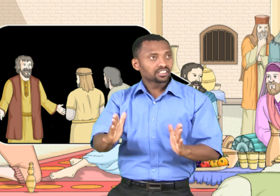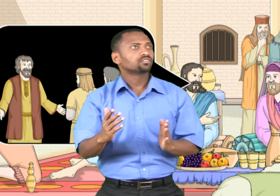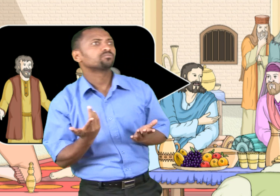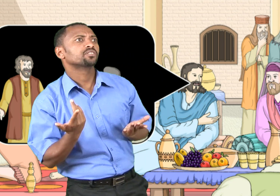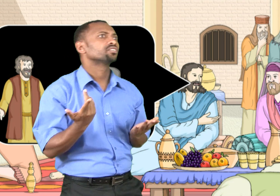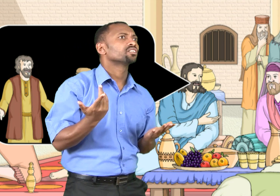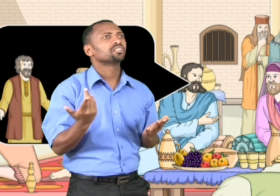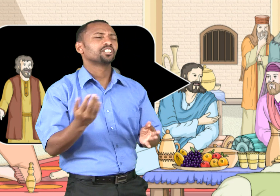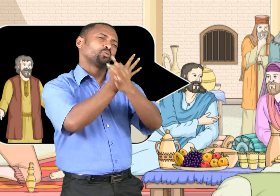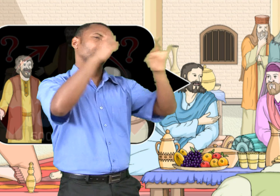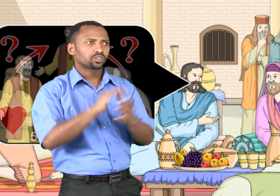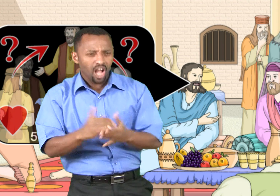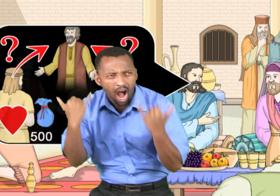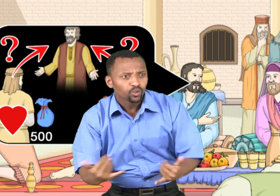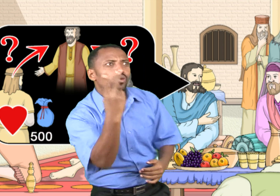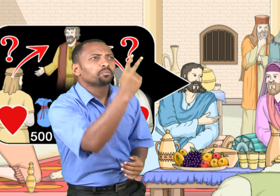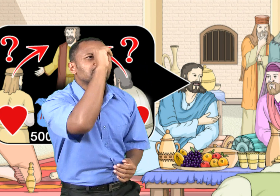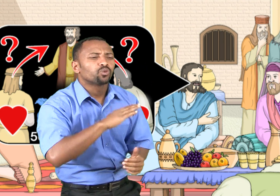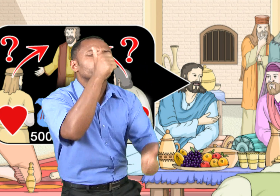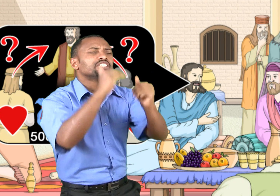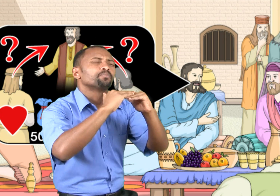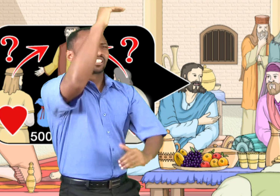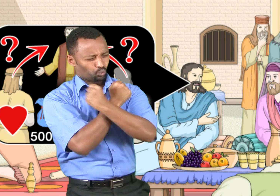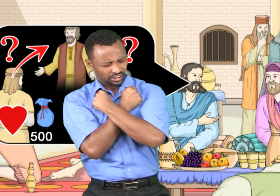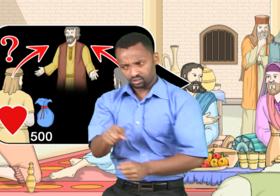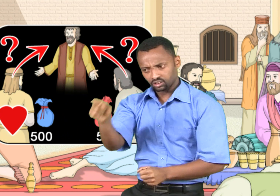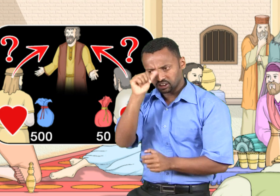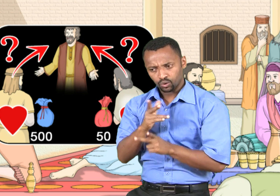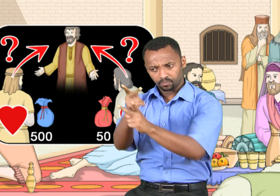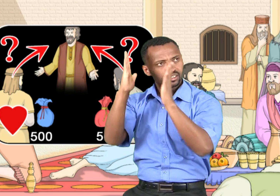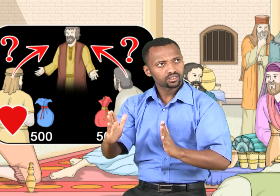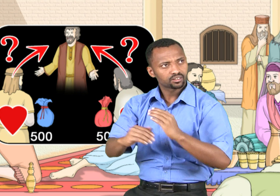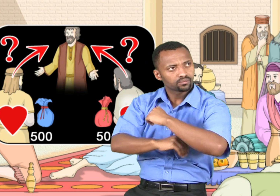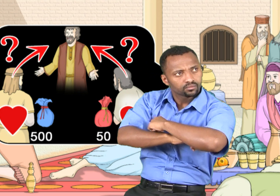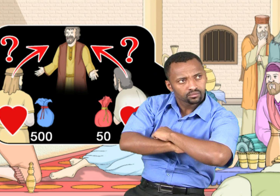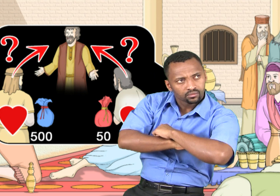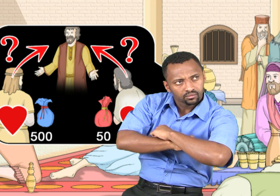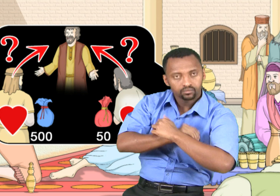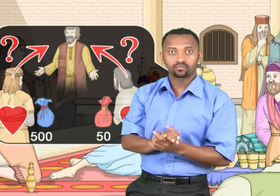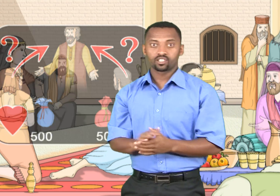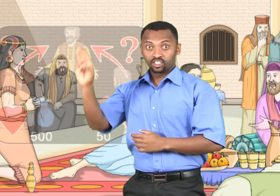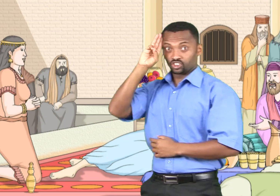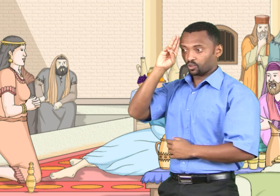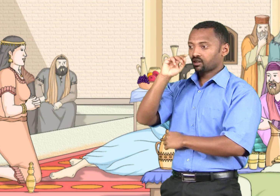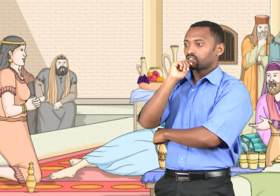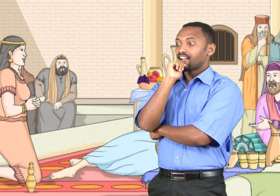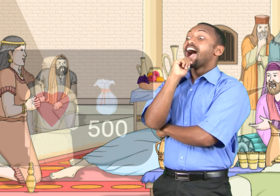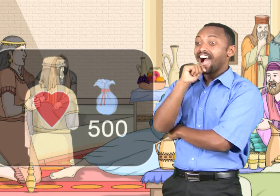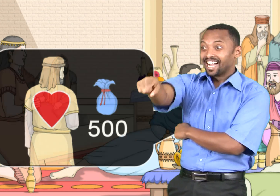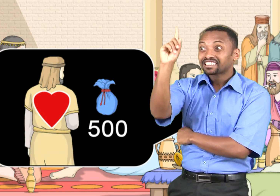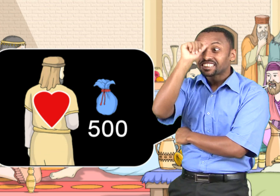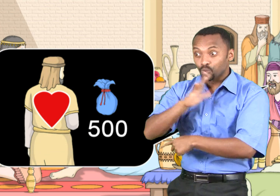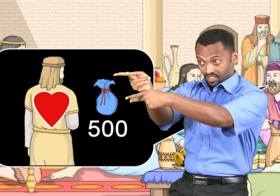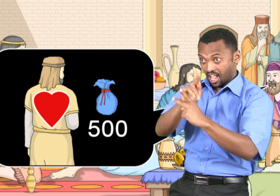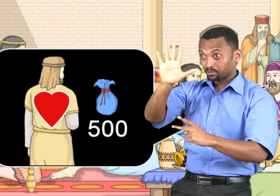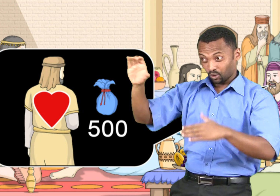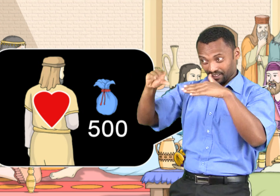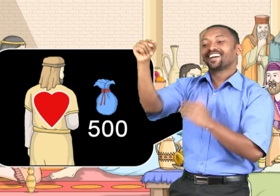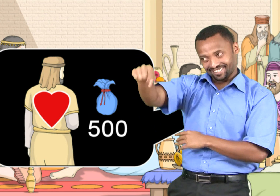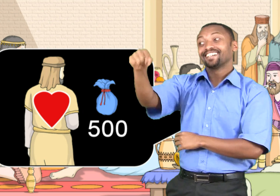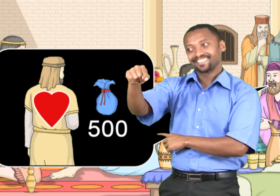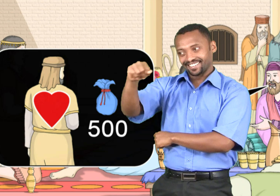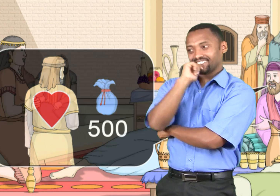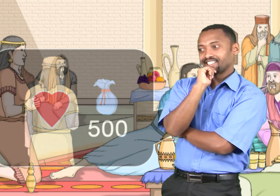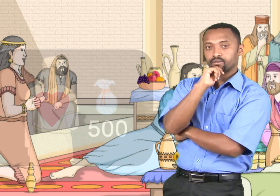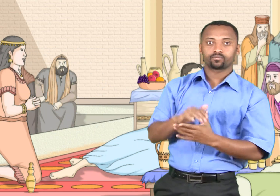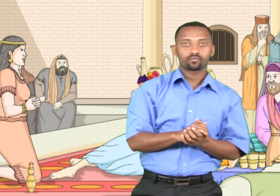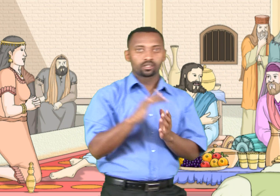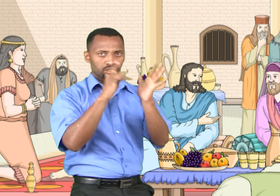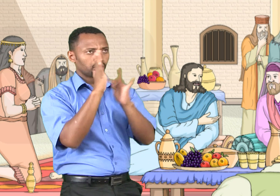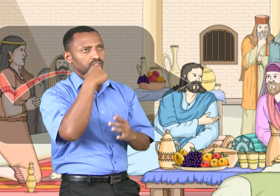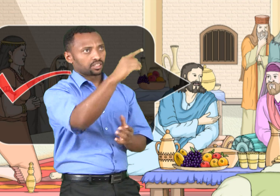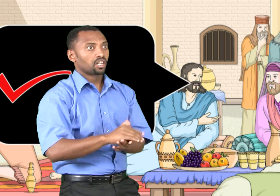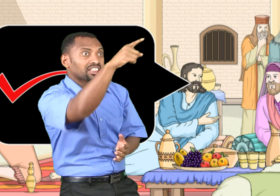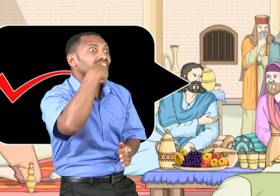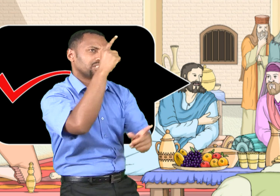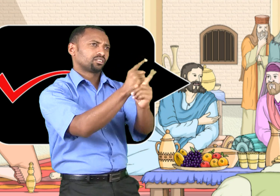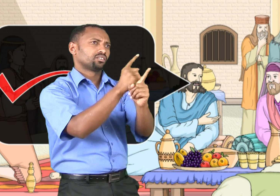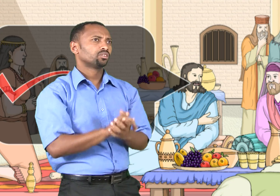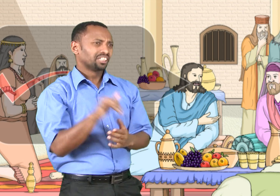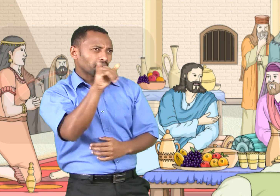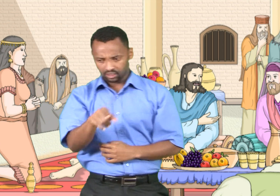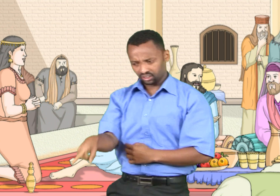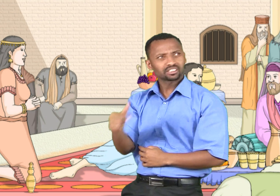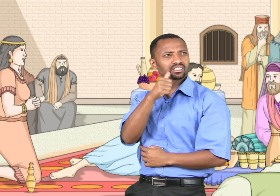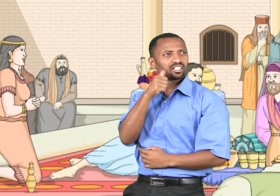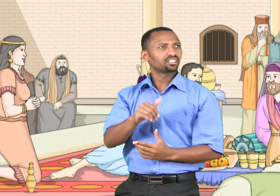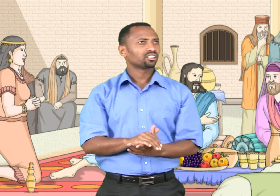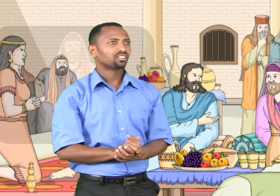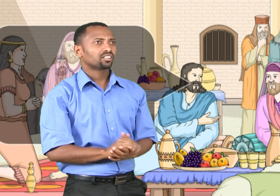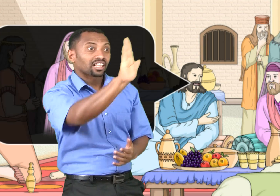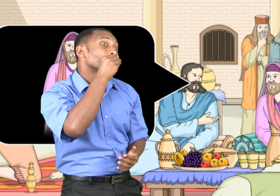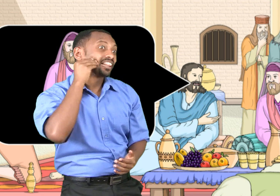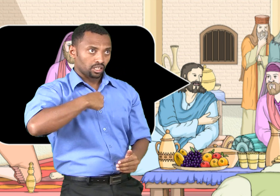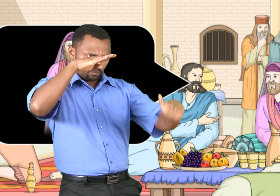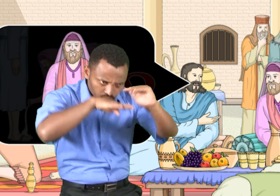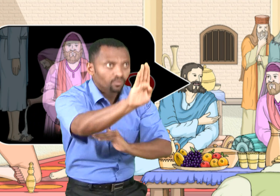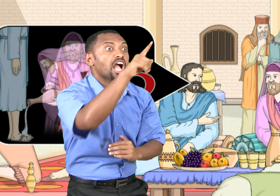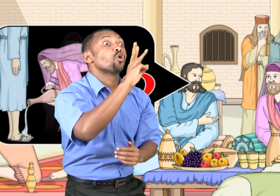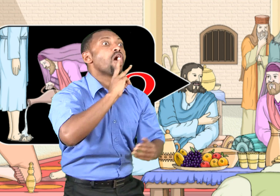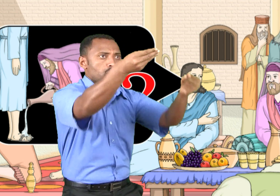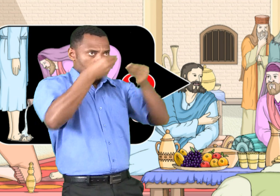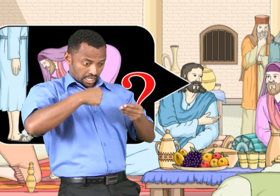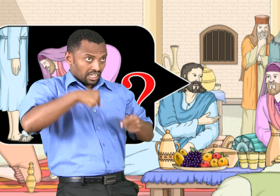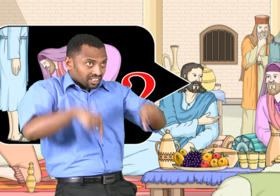Which one, then, will love him more?” “I suppose the one who was forgiven more,” Simon replied. “You have judged correctly,” Jesus said. And turning toward the woman, He said to Simon, “Do you see this woman?